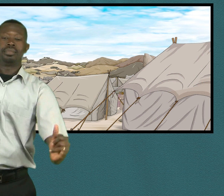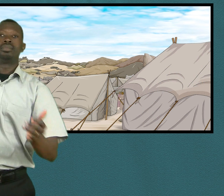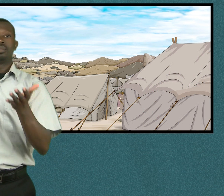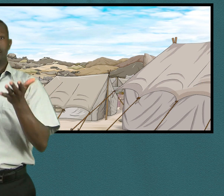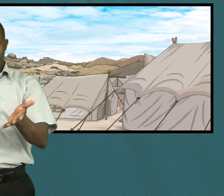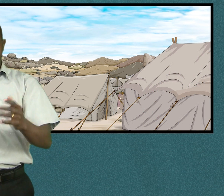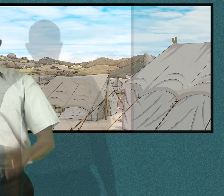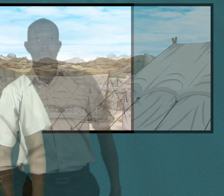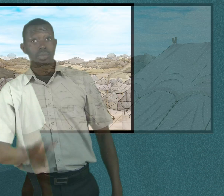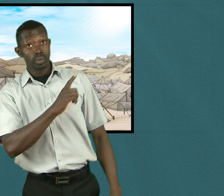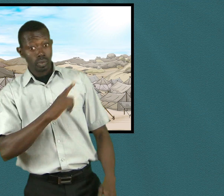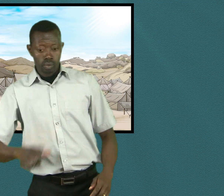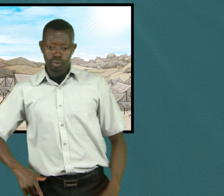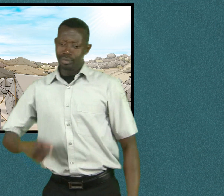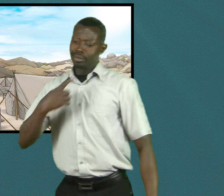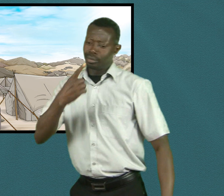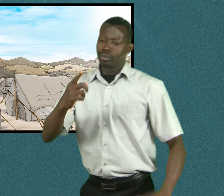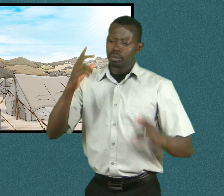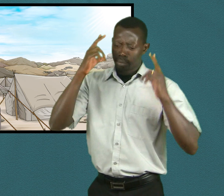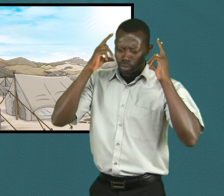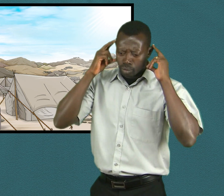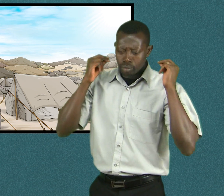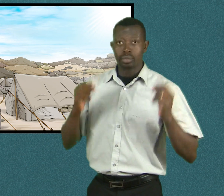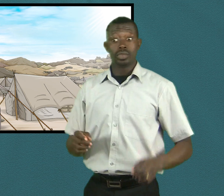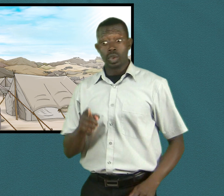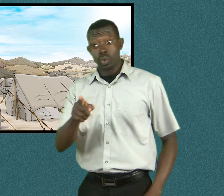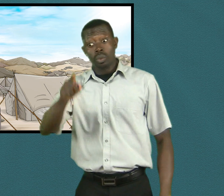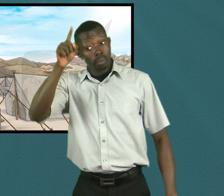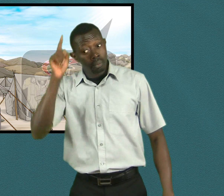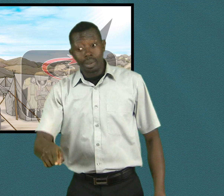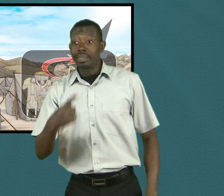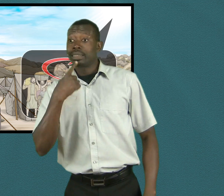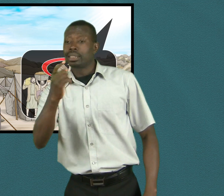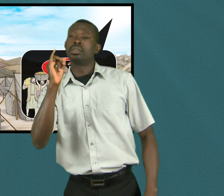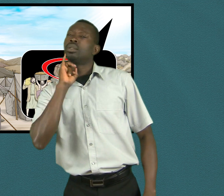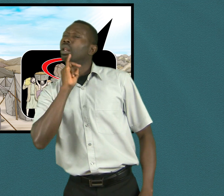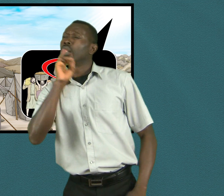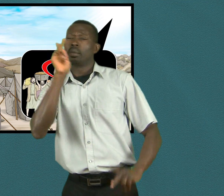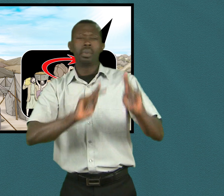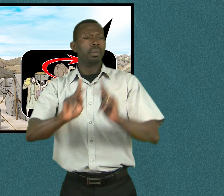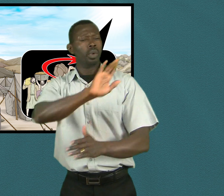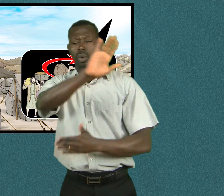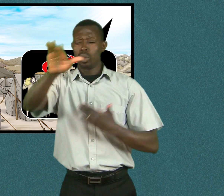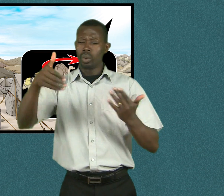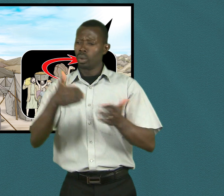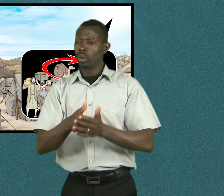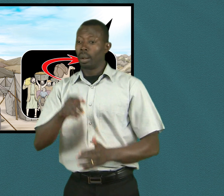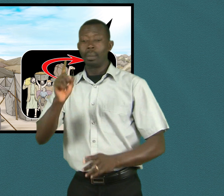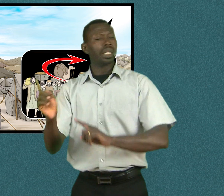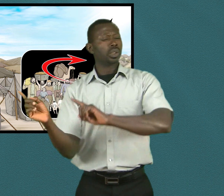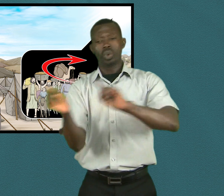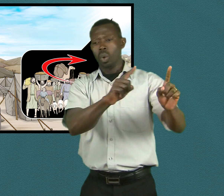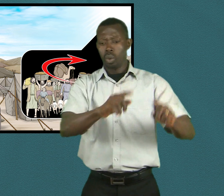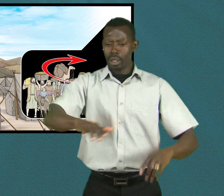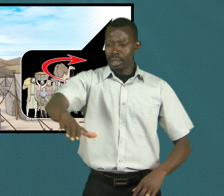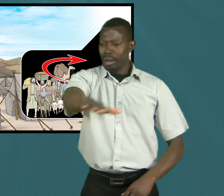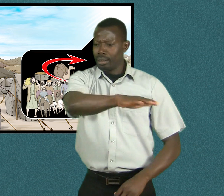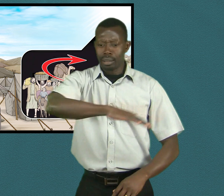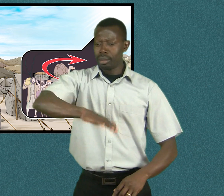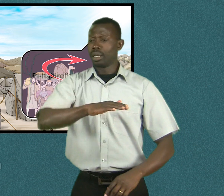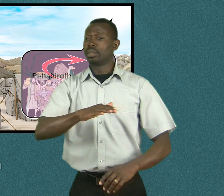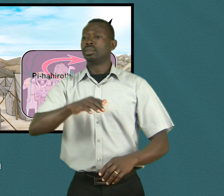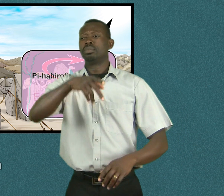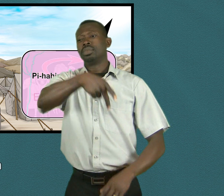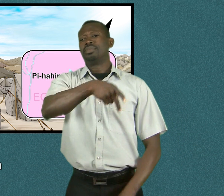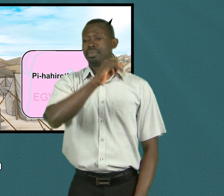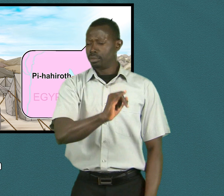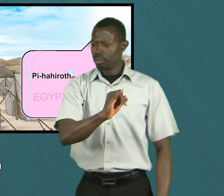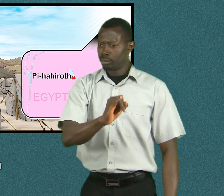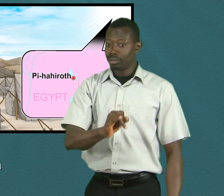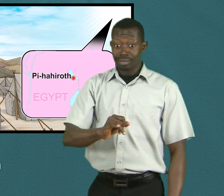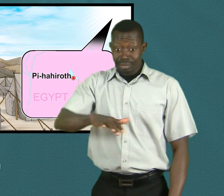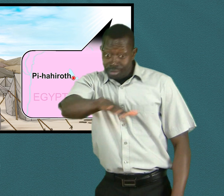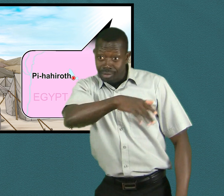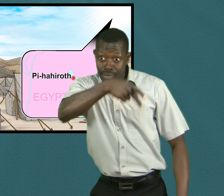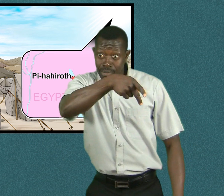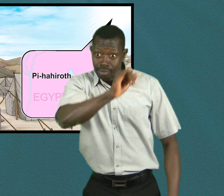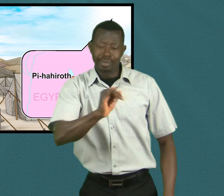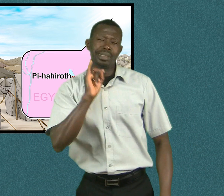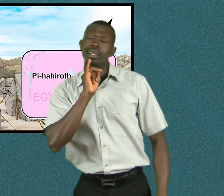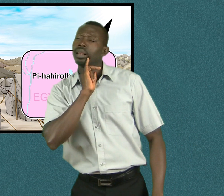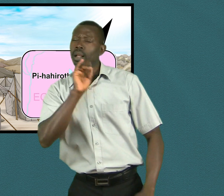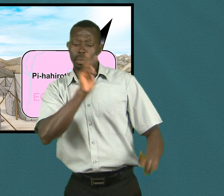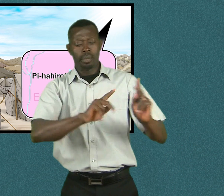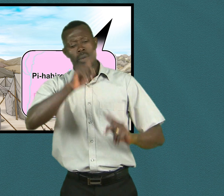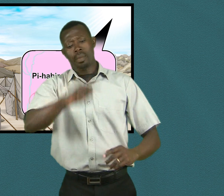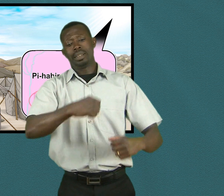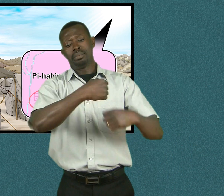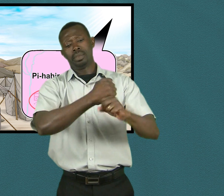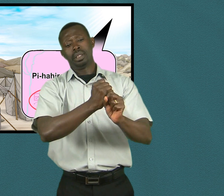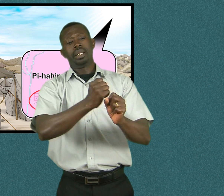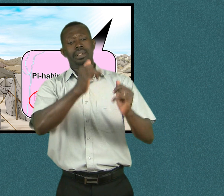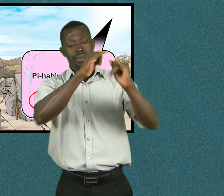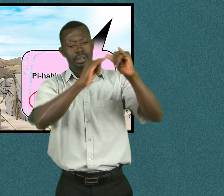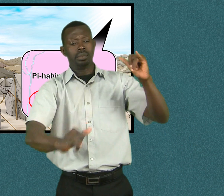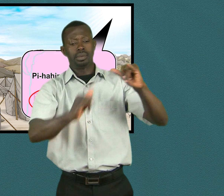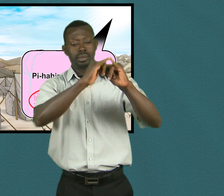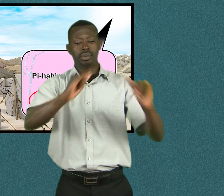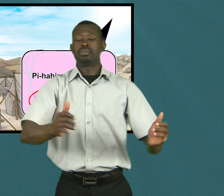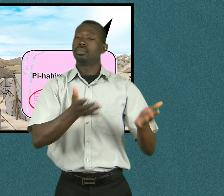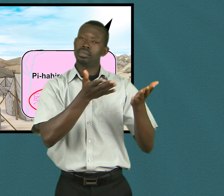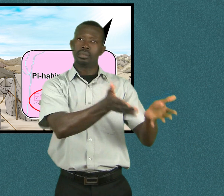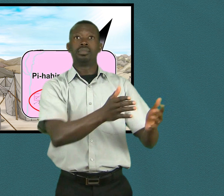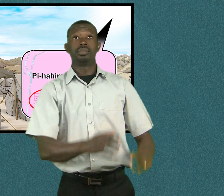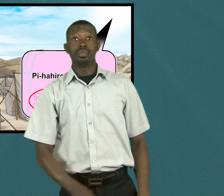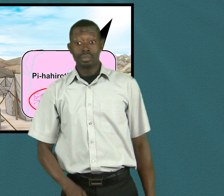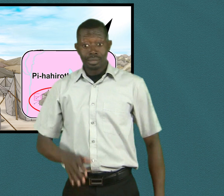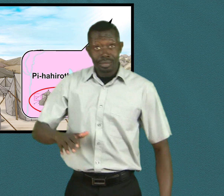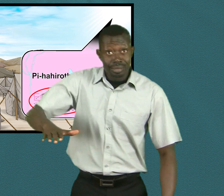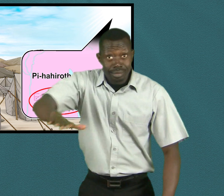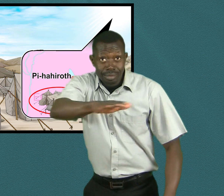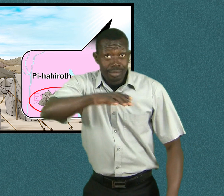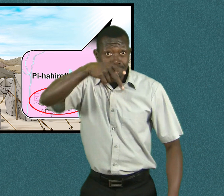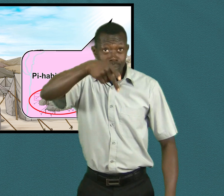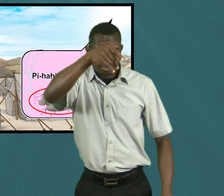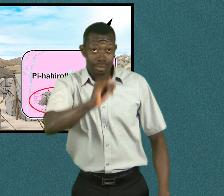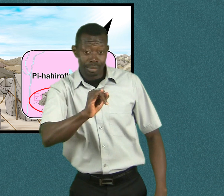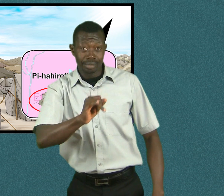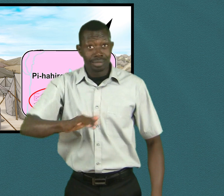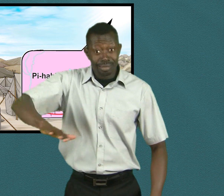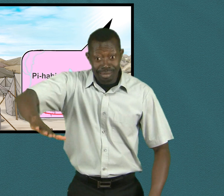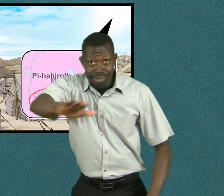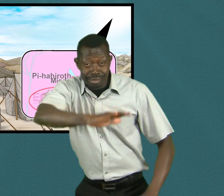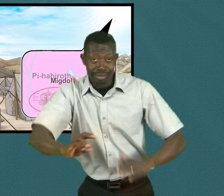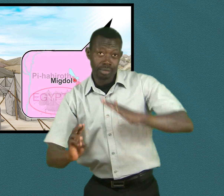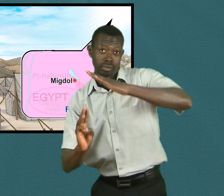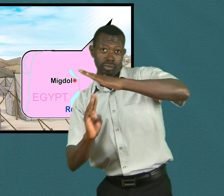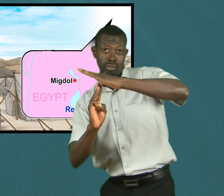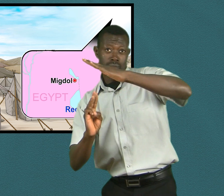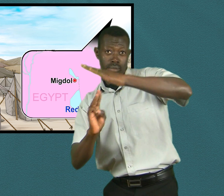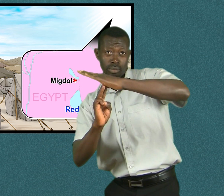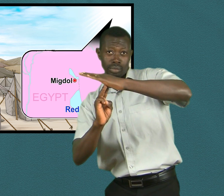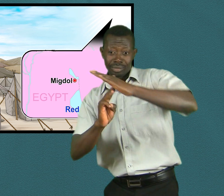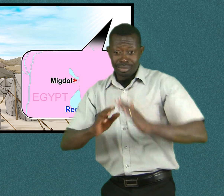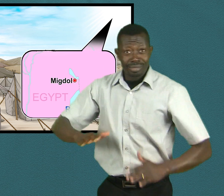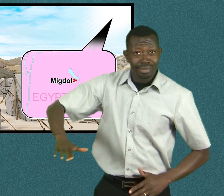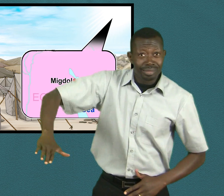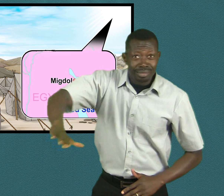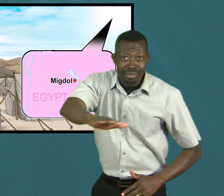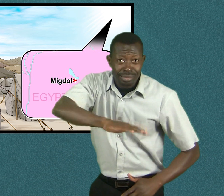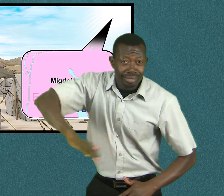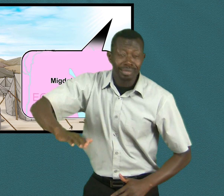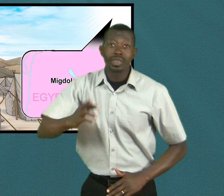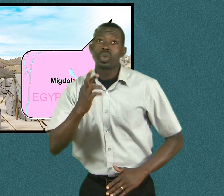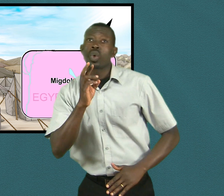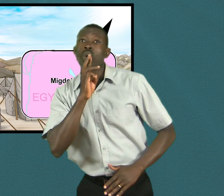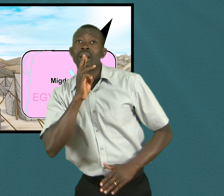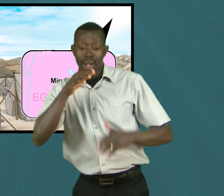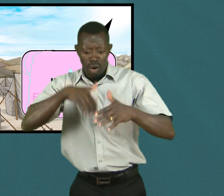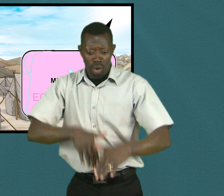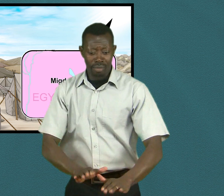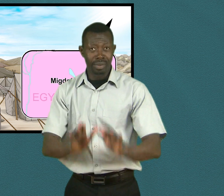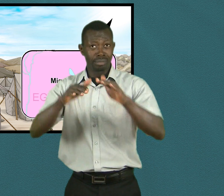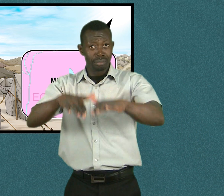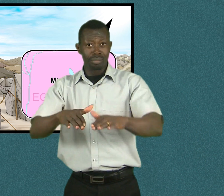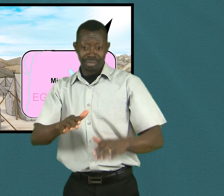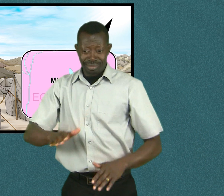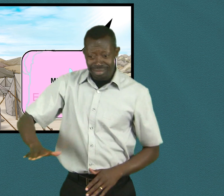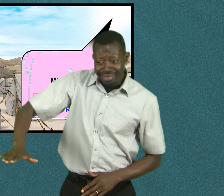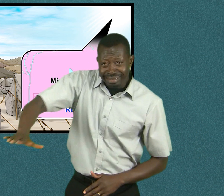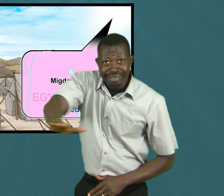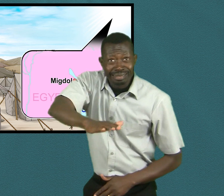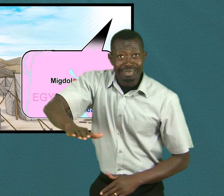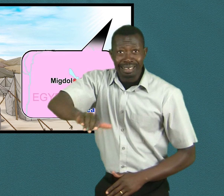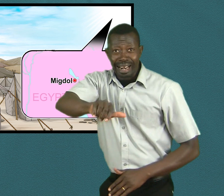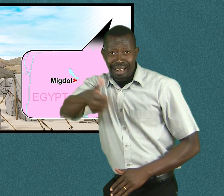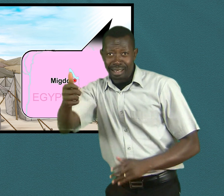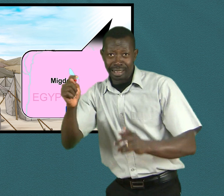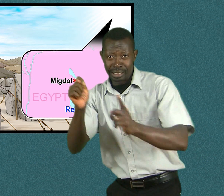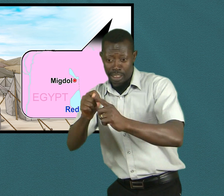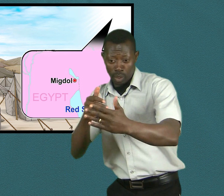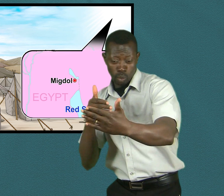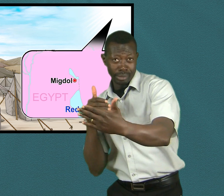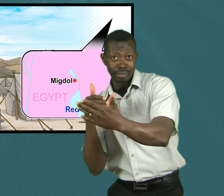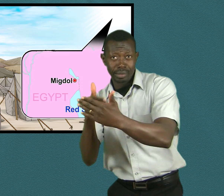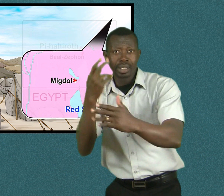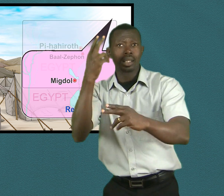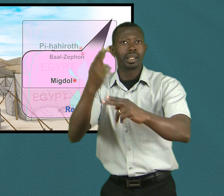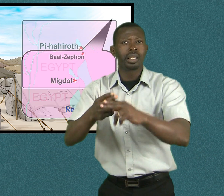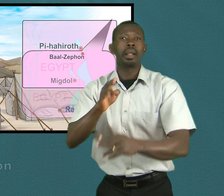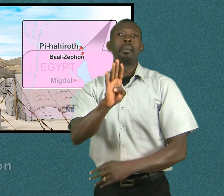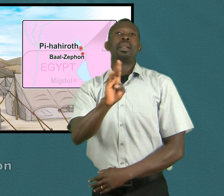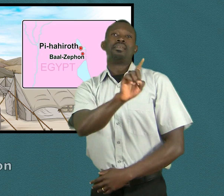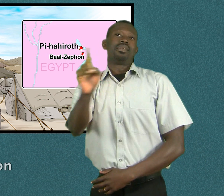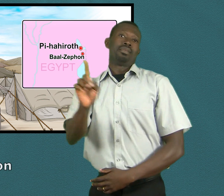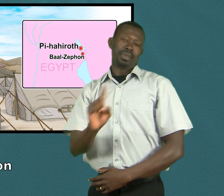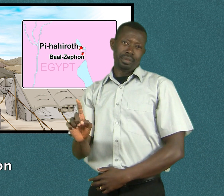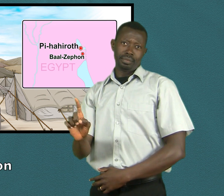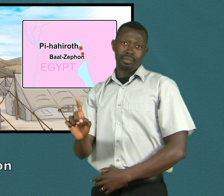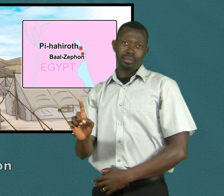Then the LORD said to Moses, “Tell the Israelites to turn back and encamp before Pi-hahiroth, between Migdol and the sea.